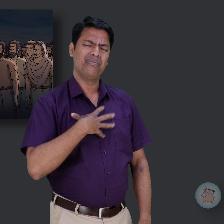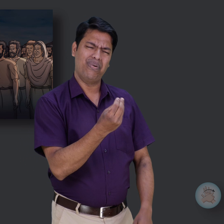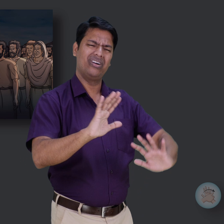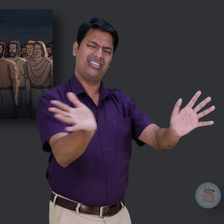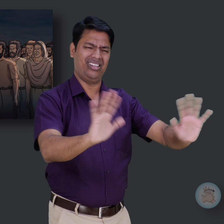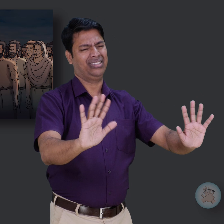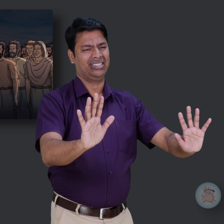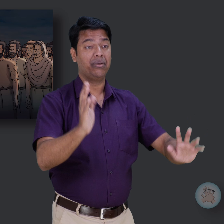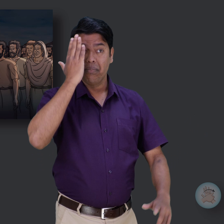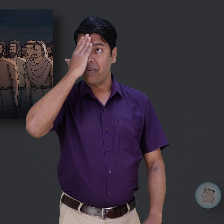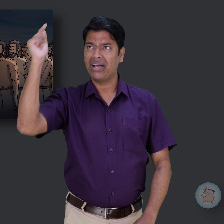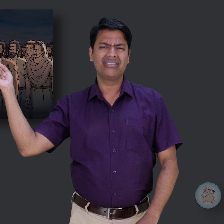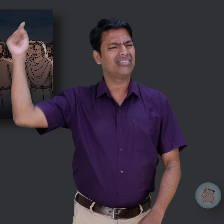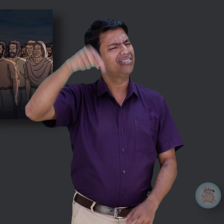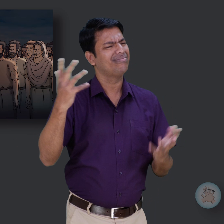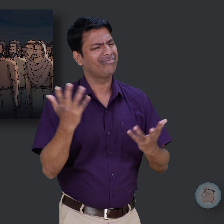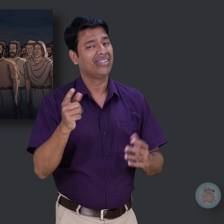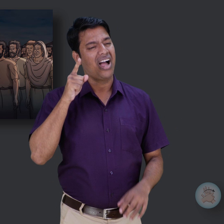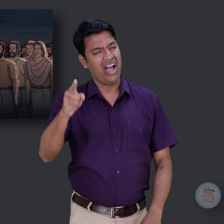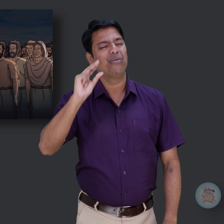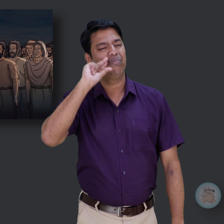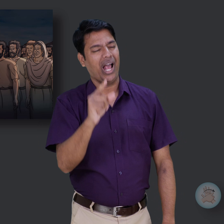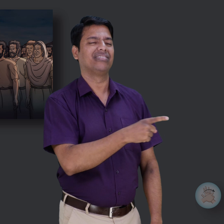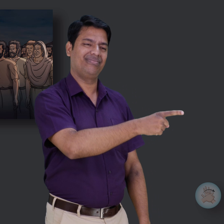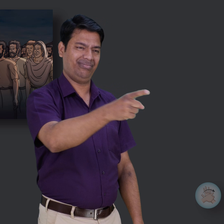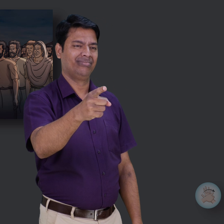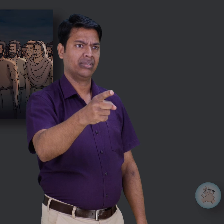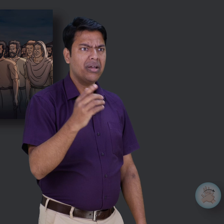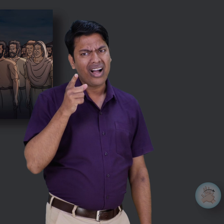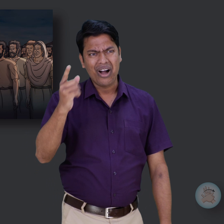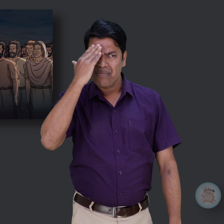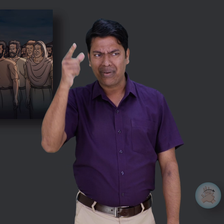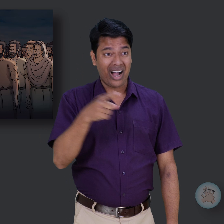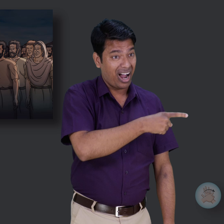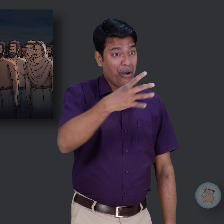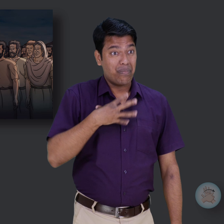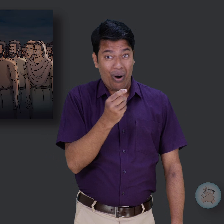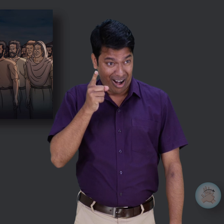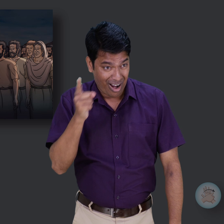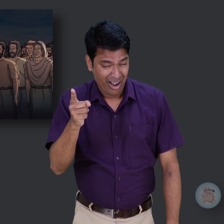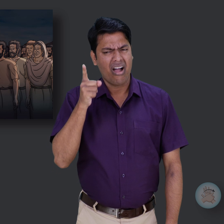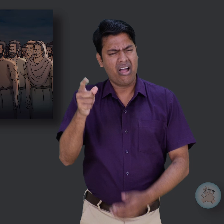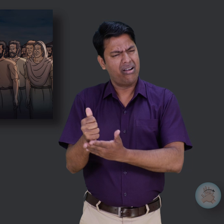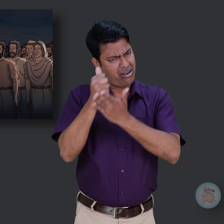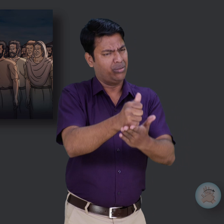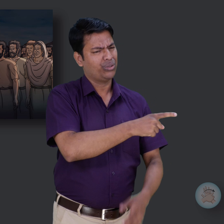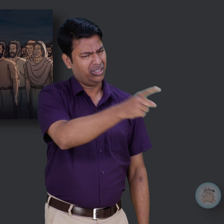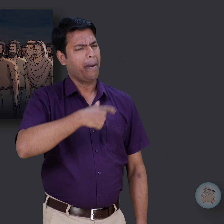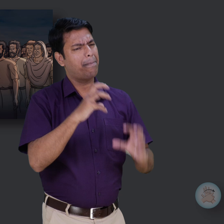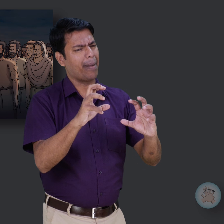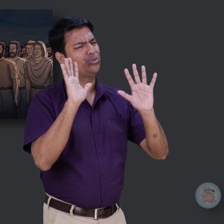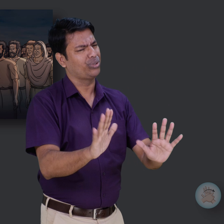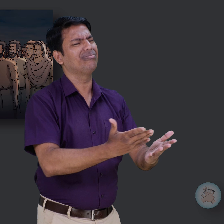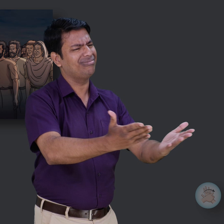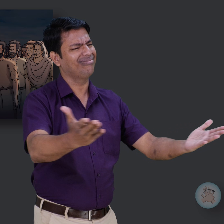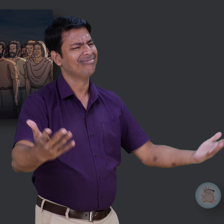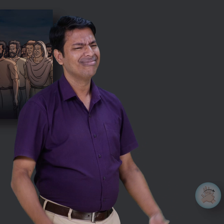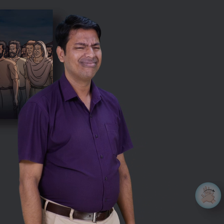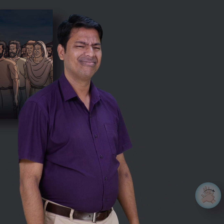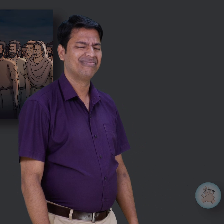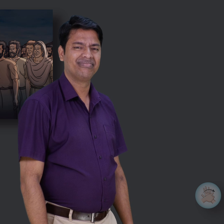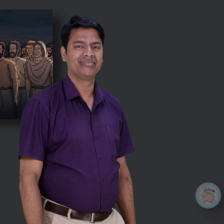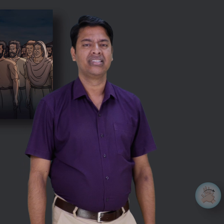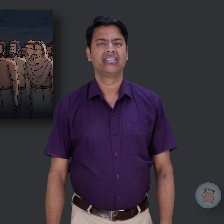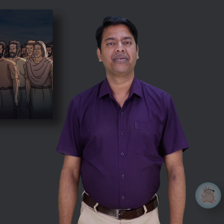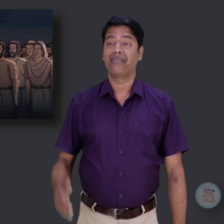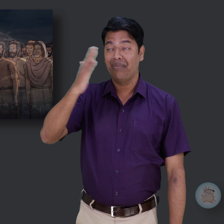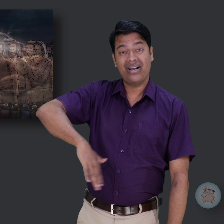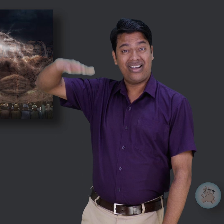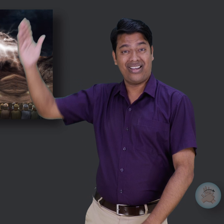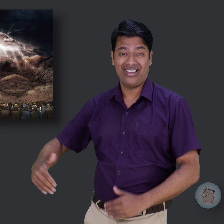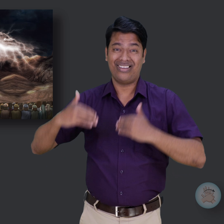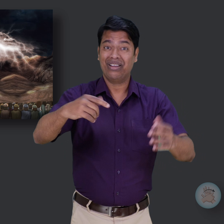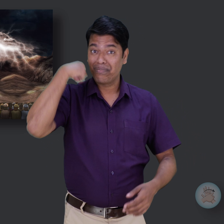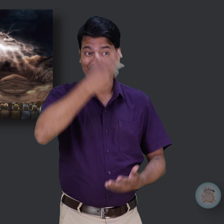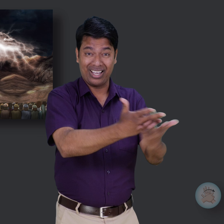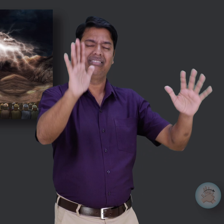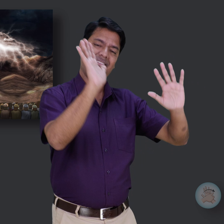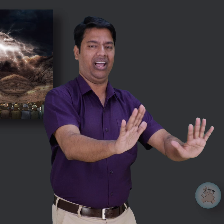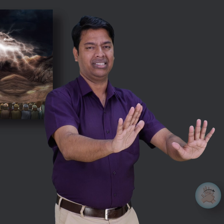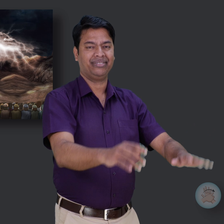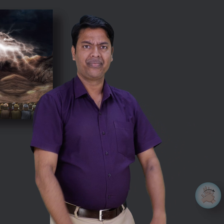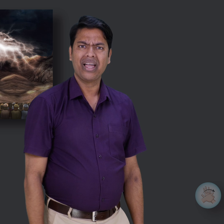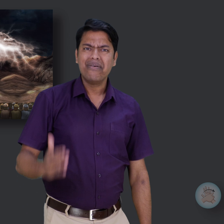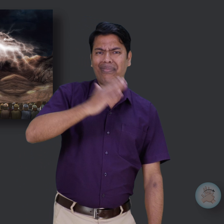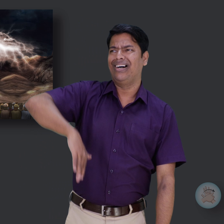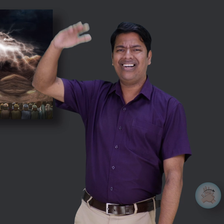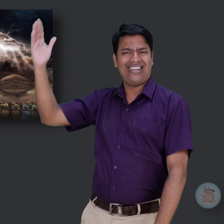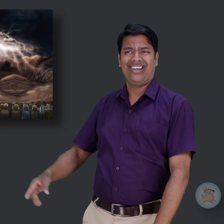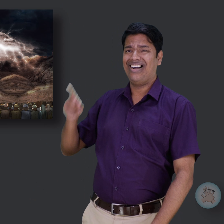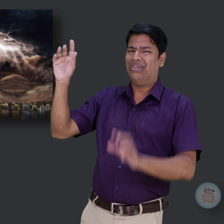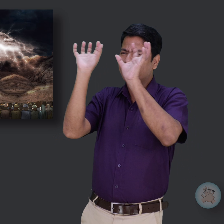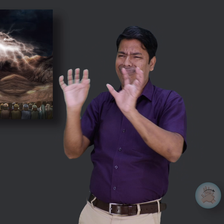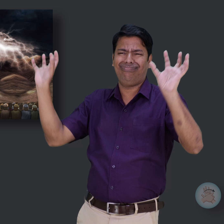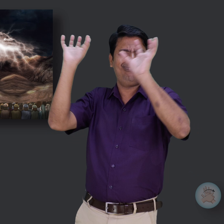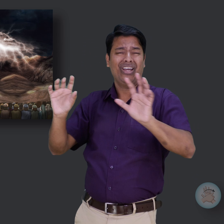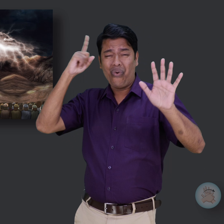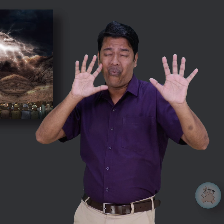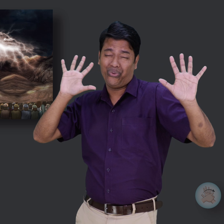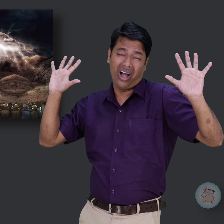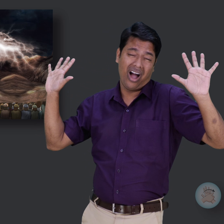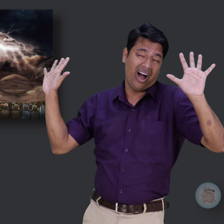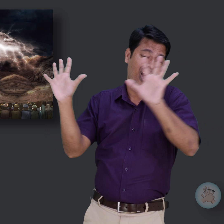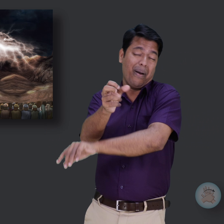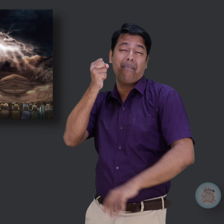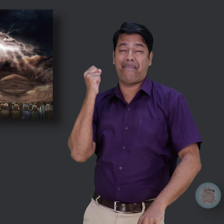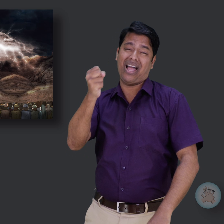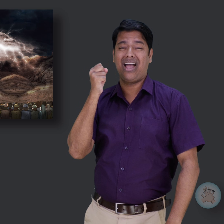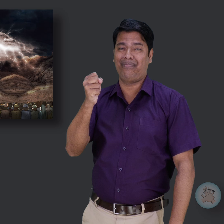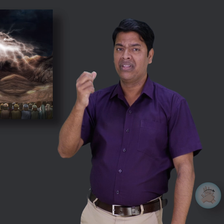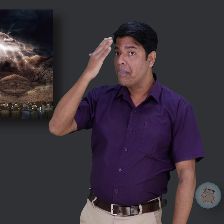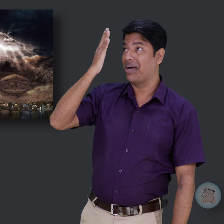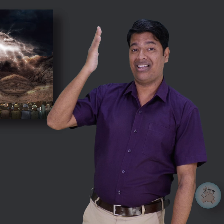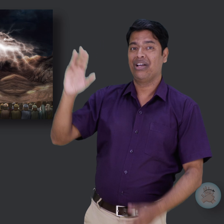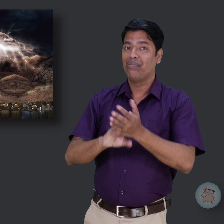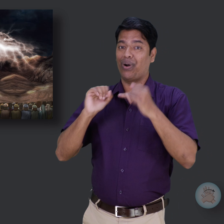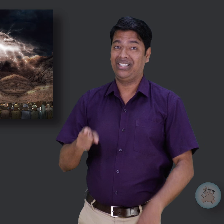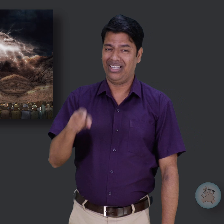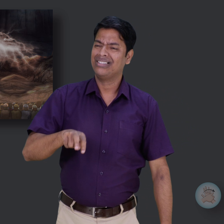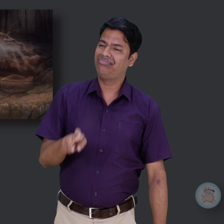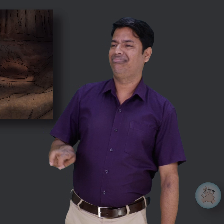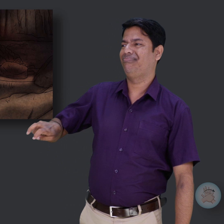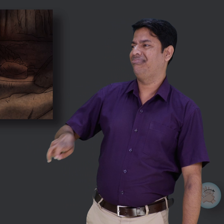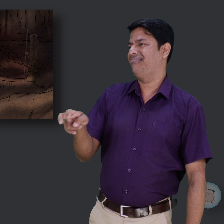“For God has come to test you, so that the fear of Him may be before you, to keep you from sinning.”